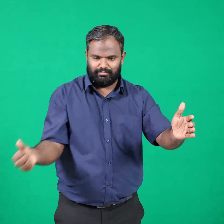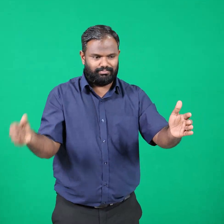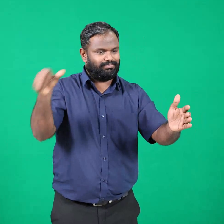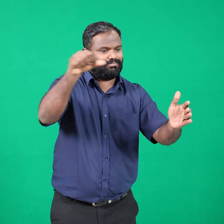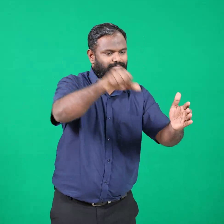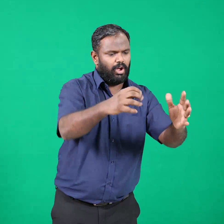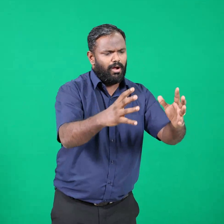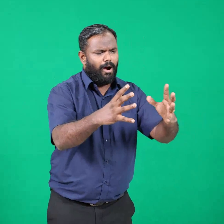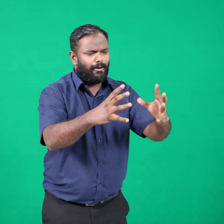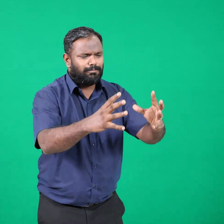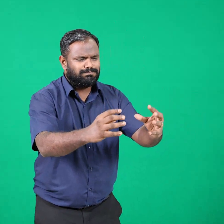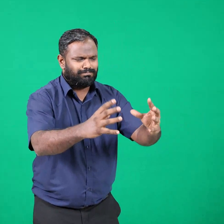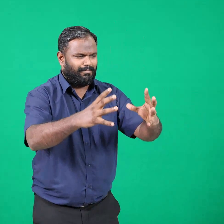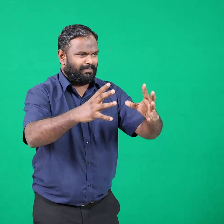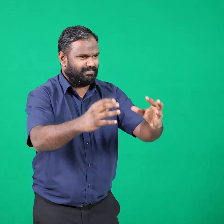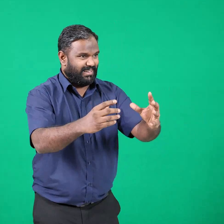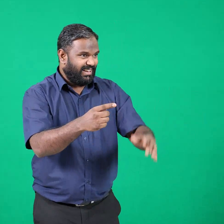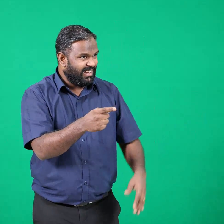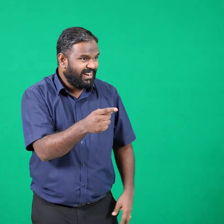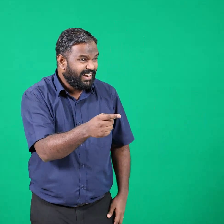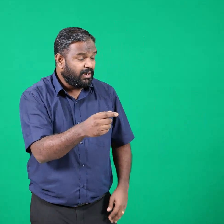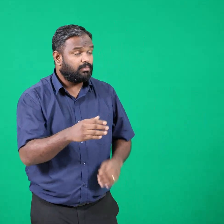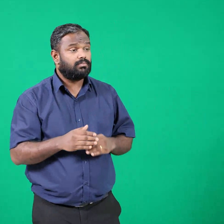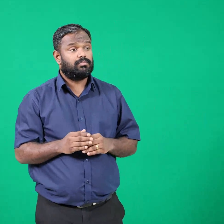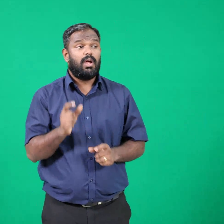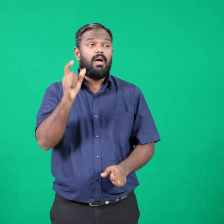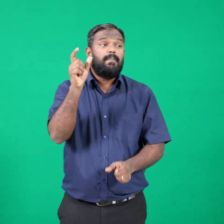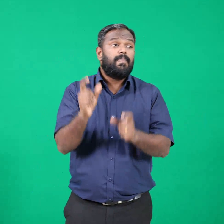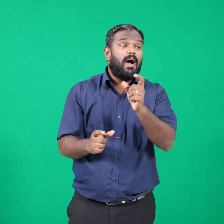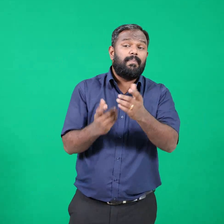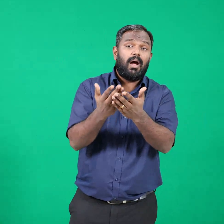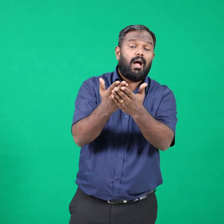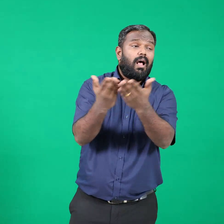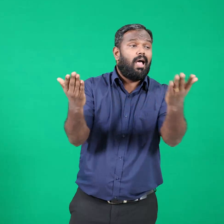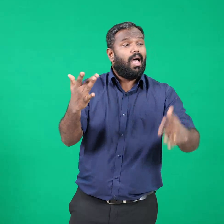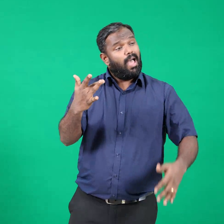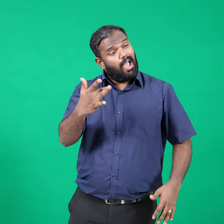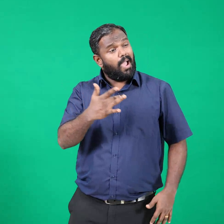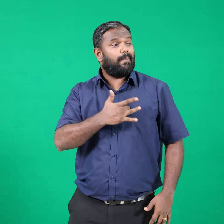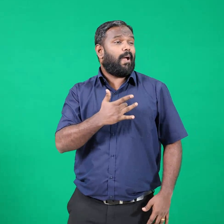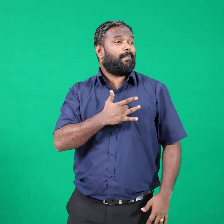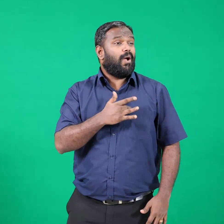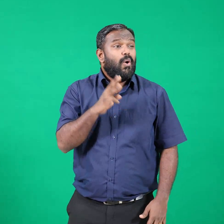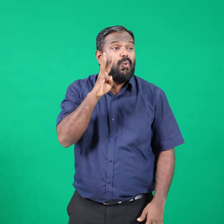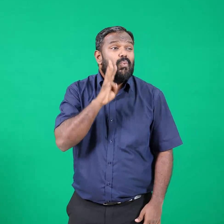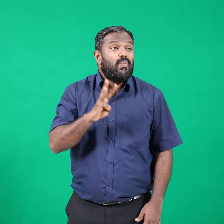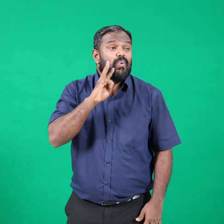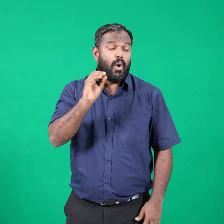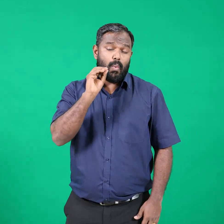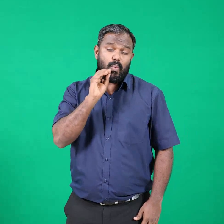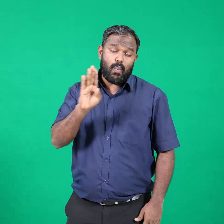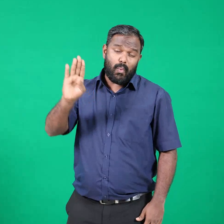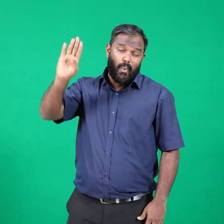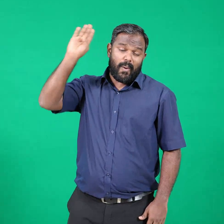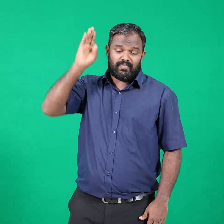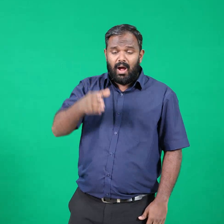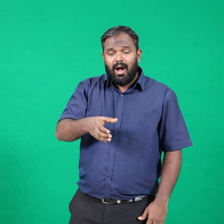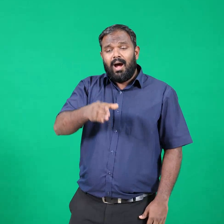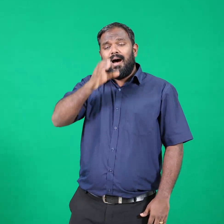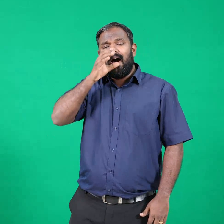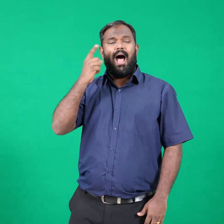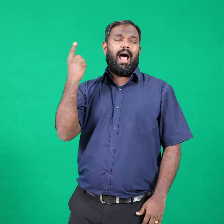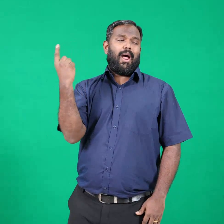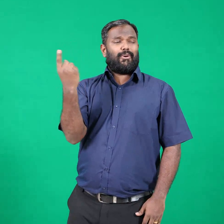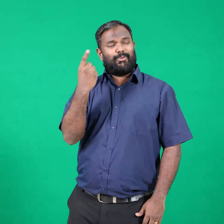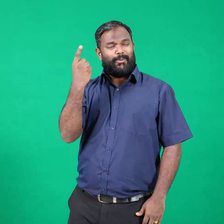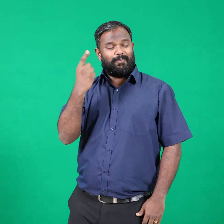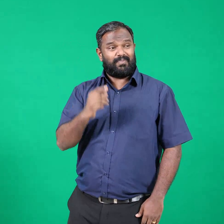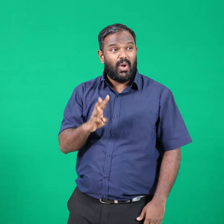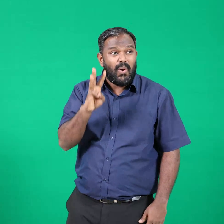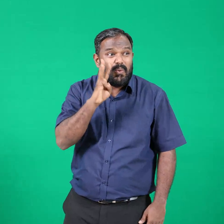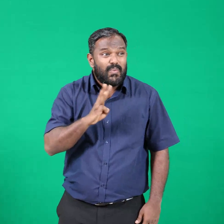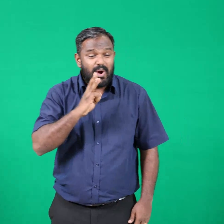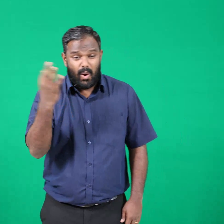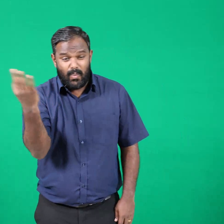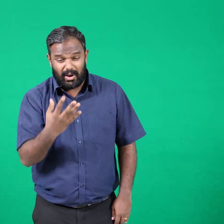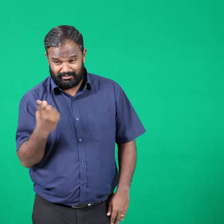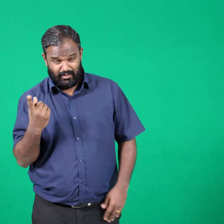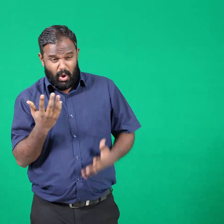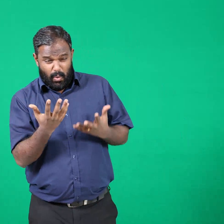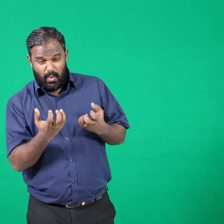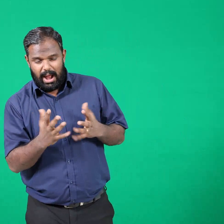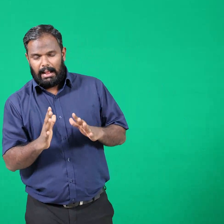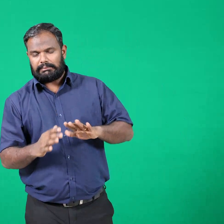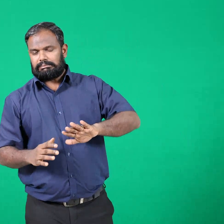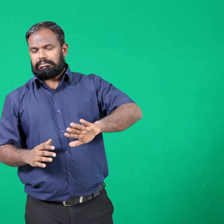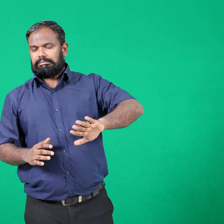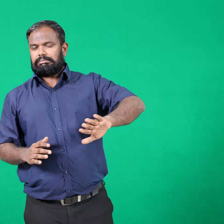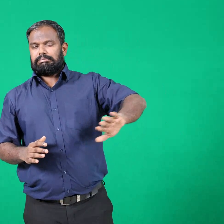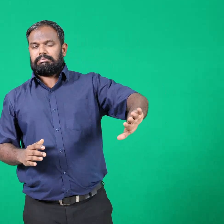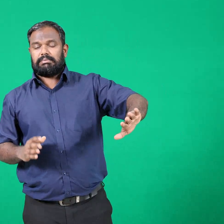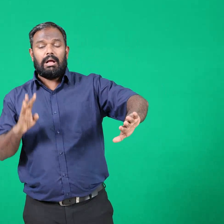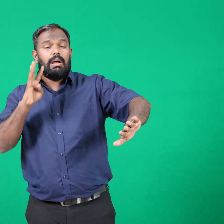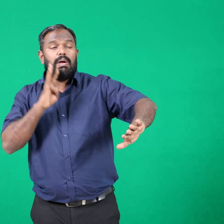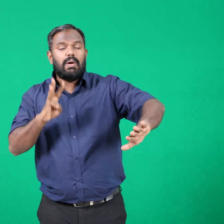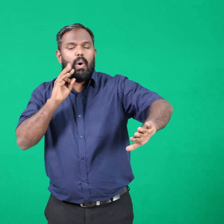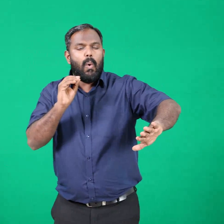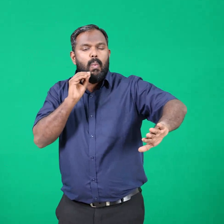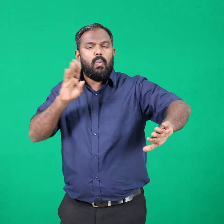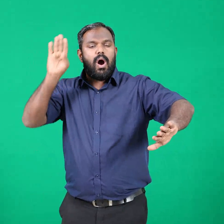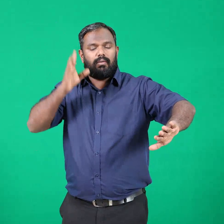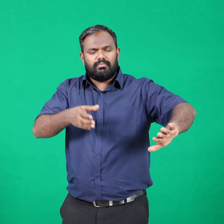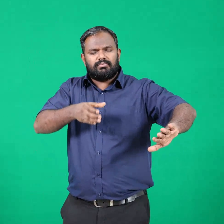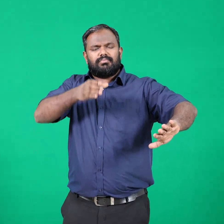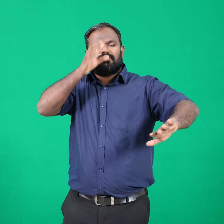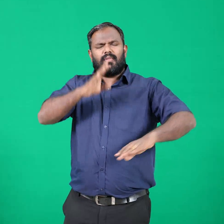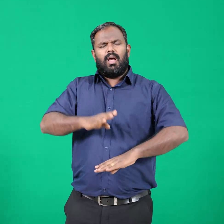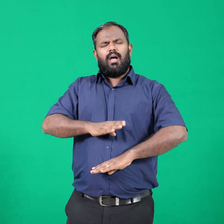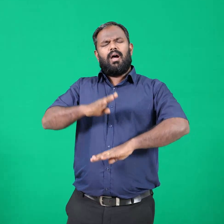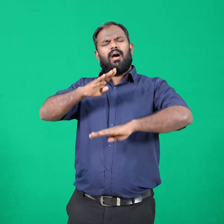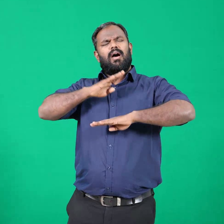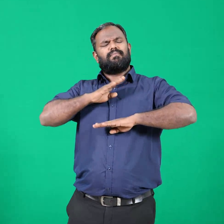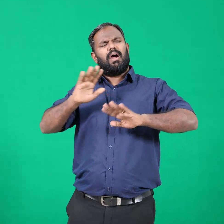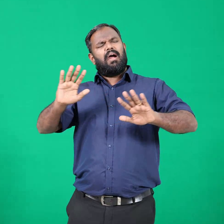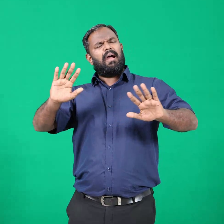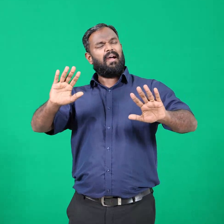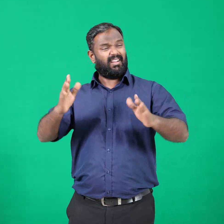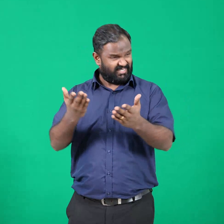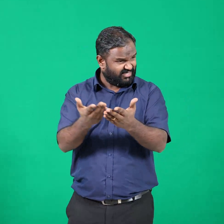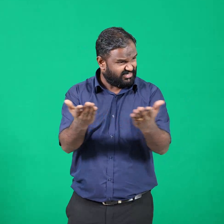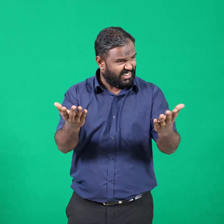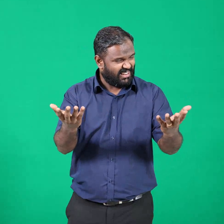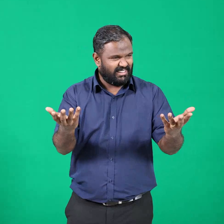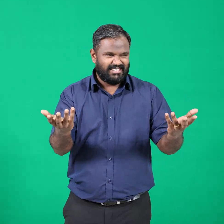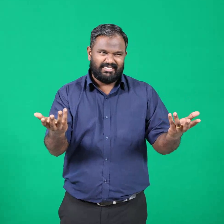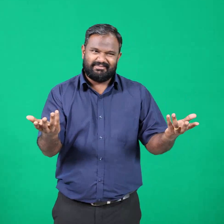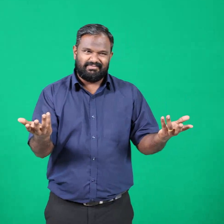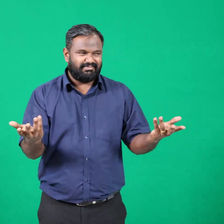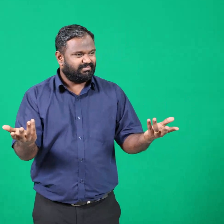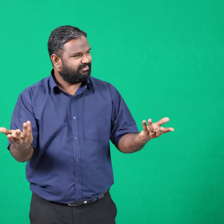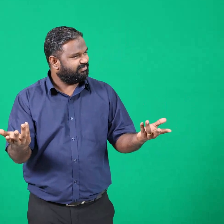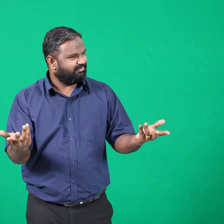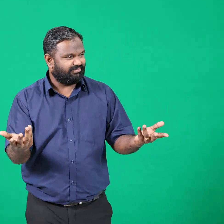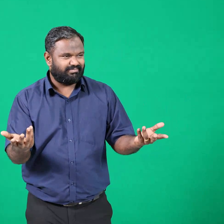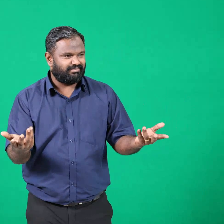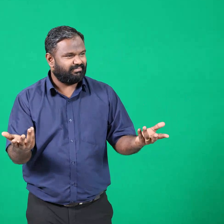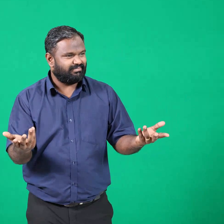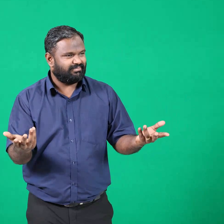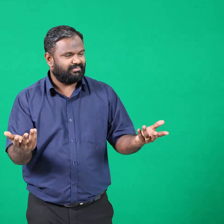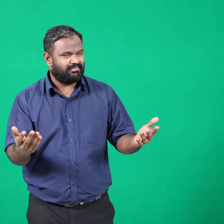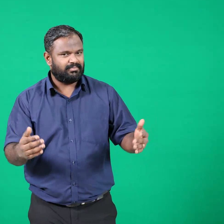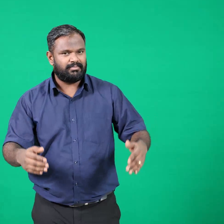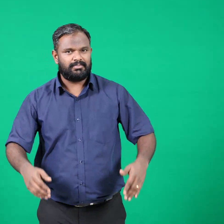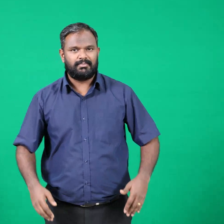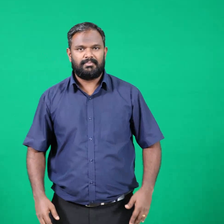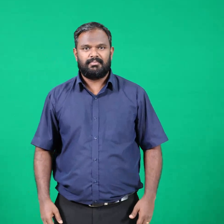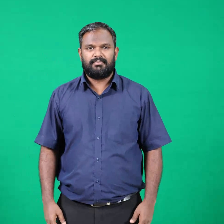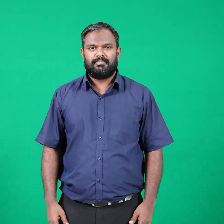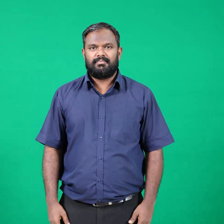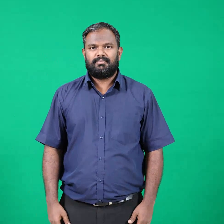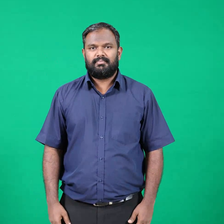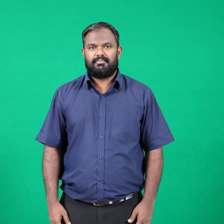And no one after drinking old wine wants new, for he says, ' The old is better.'"